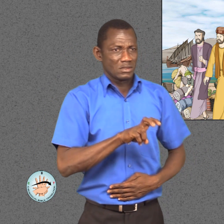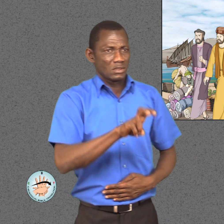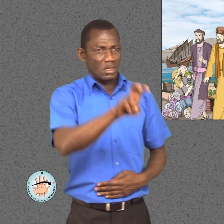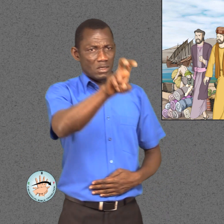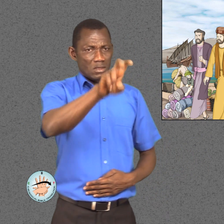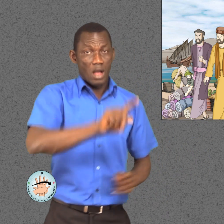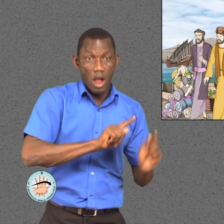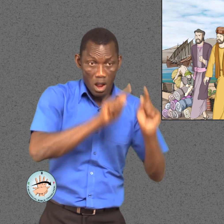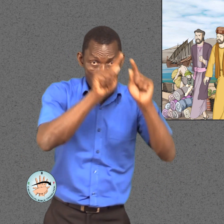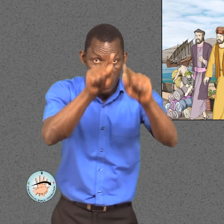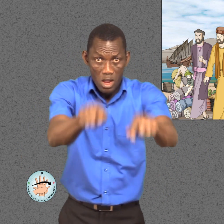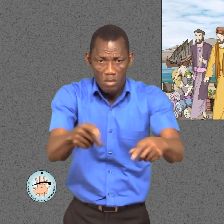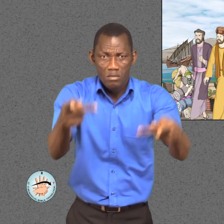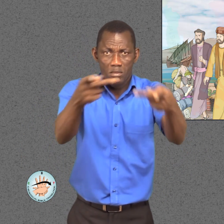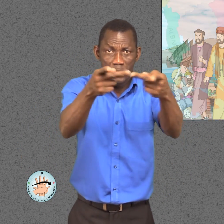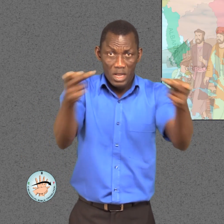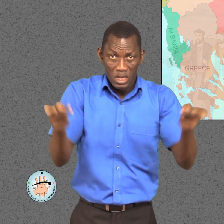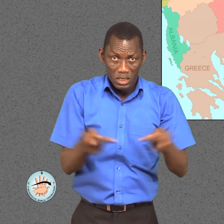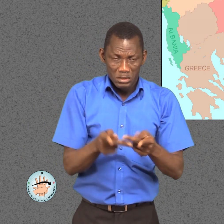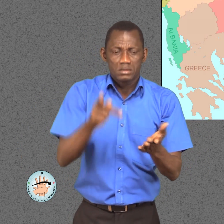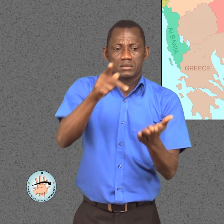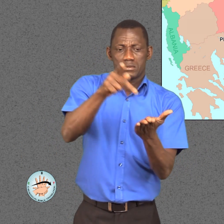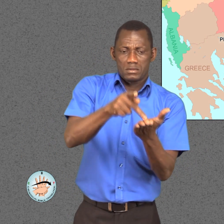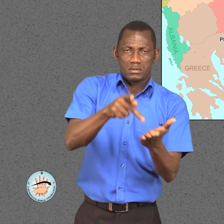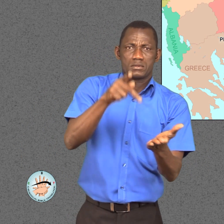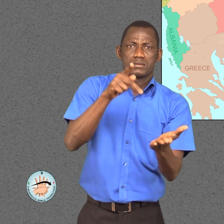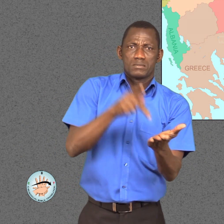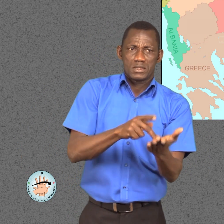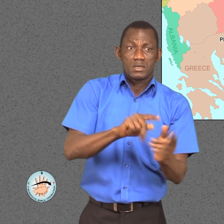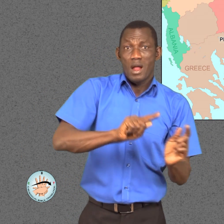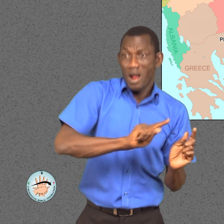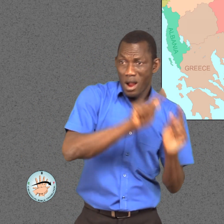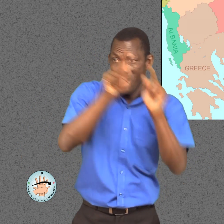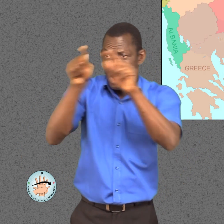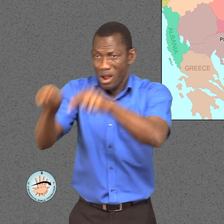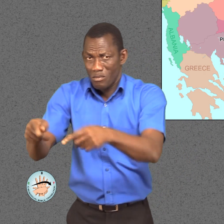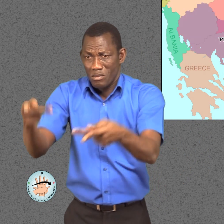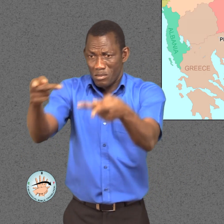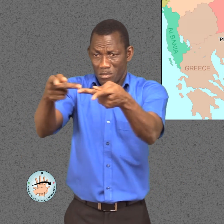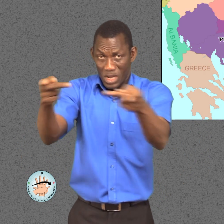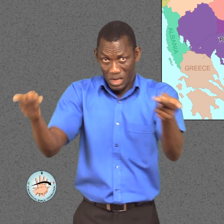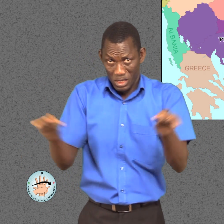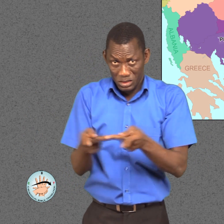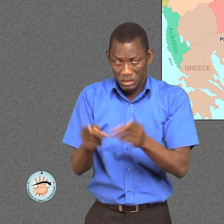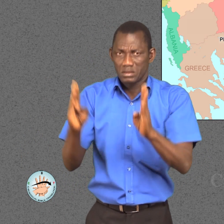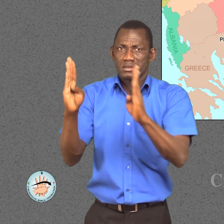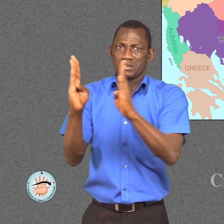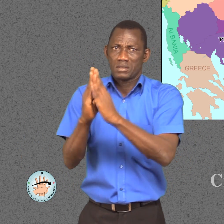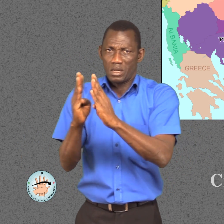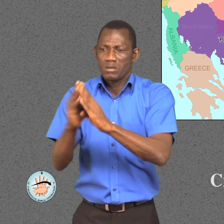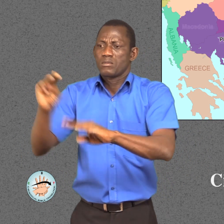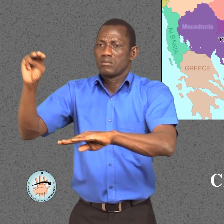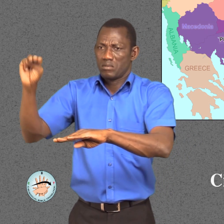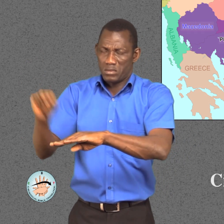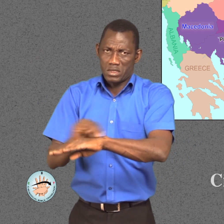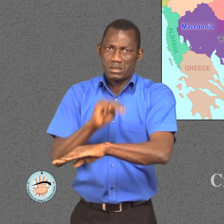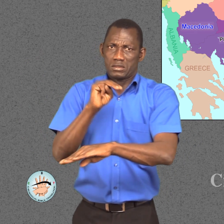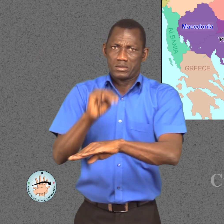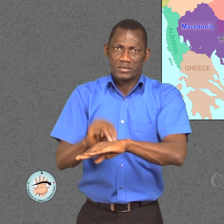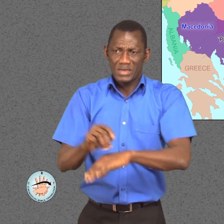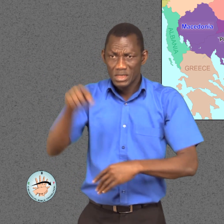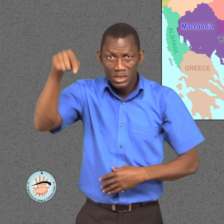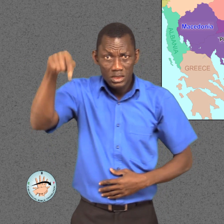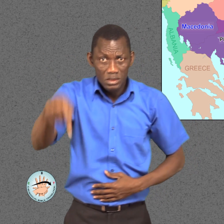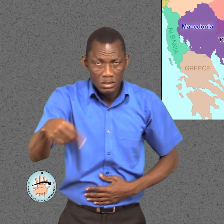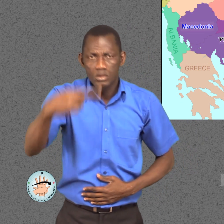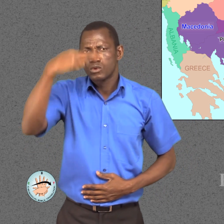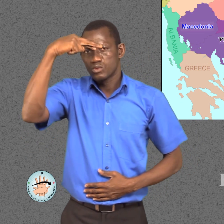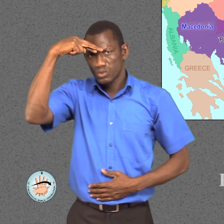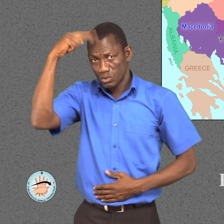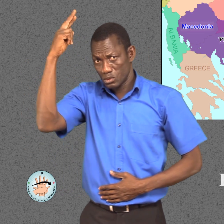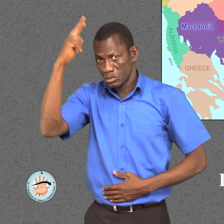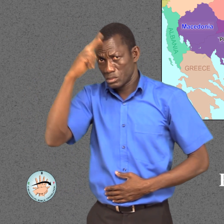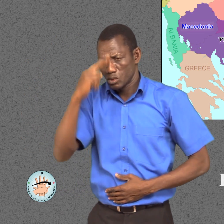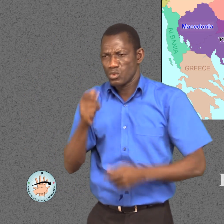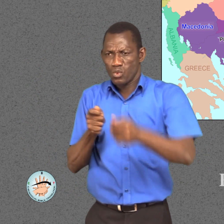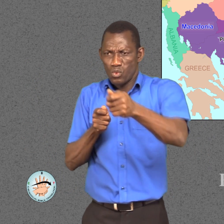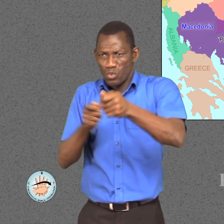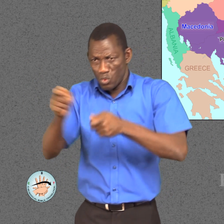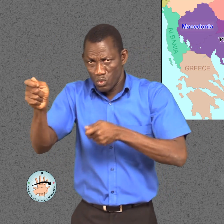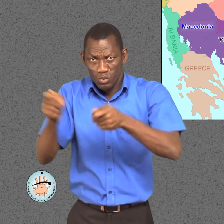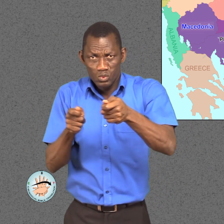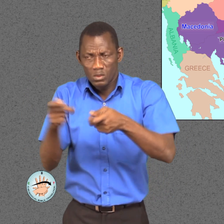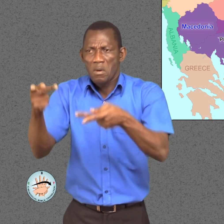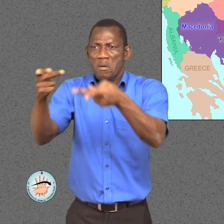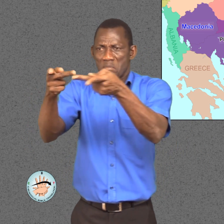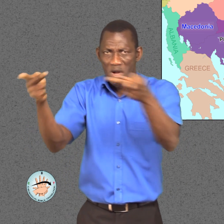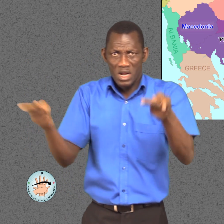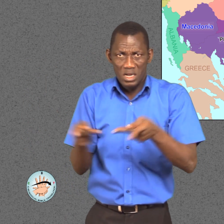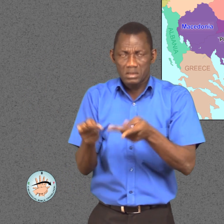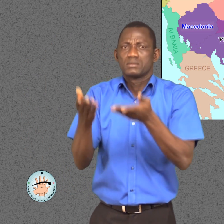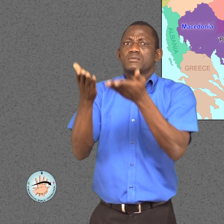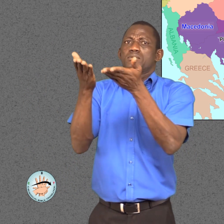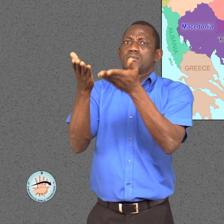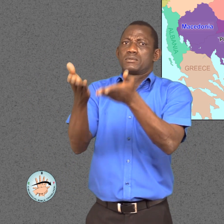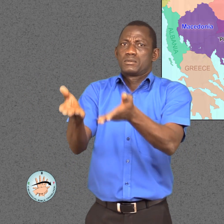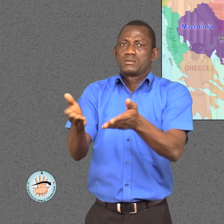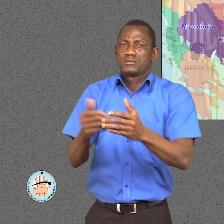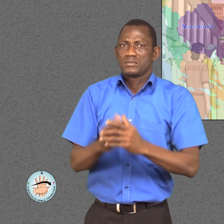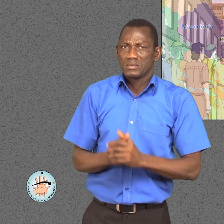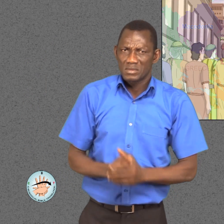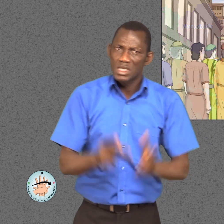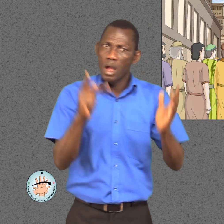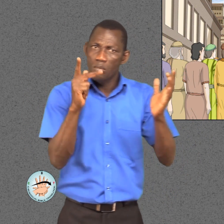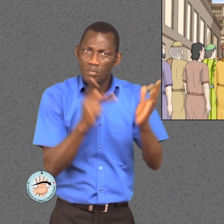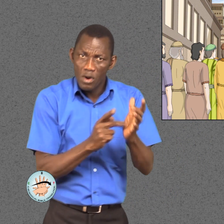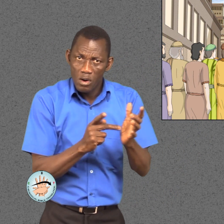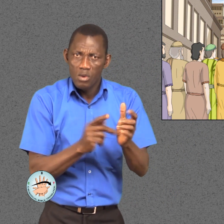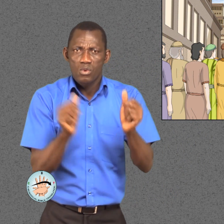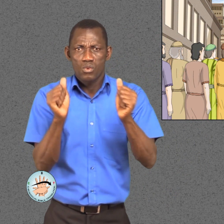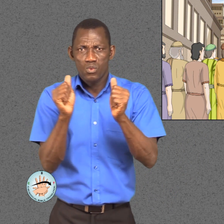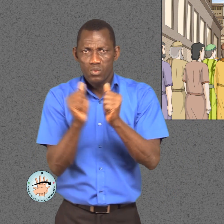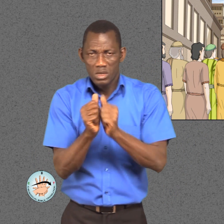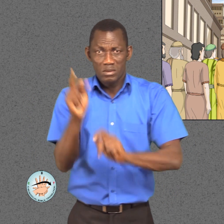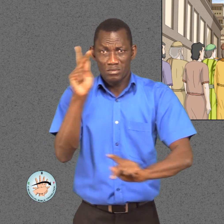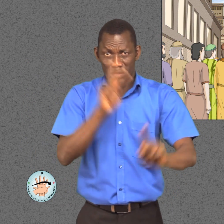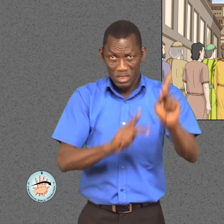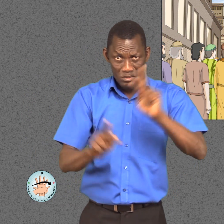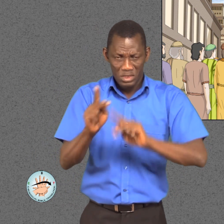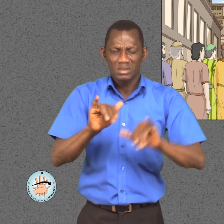From there we went to the Roman colony of Philippi, the leading city of that district of Macedonia.